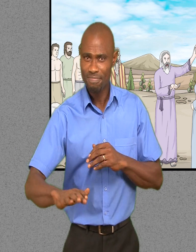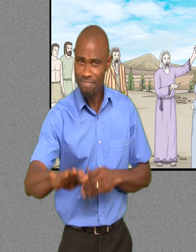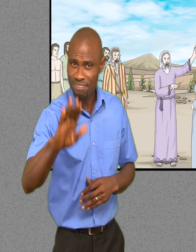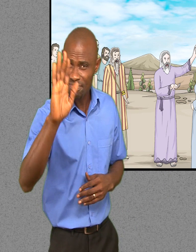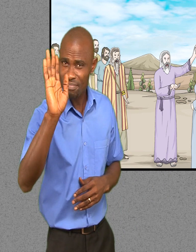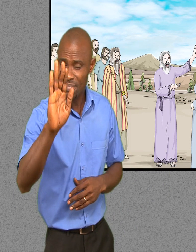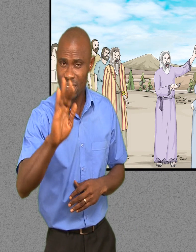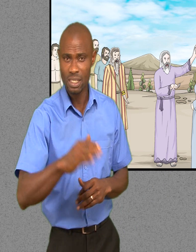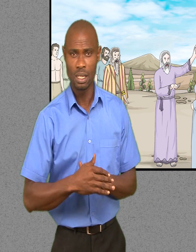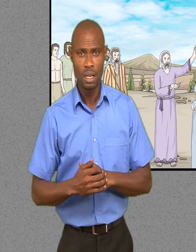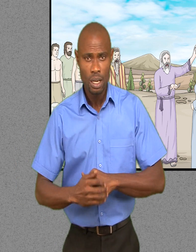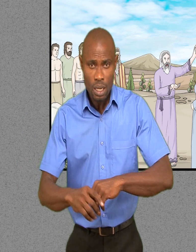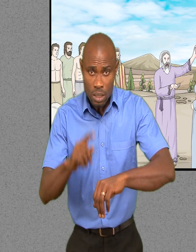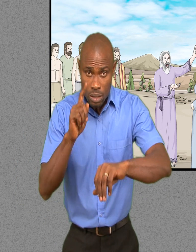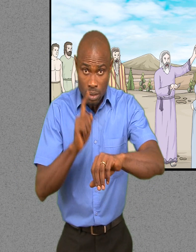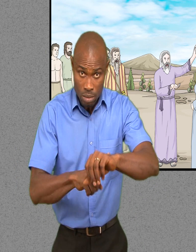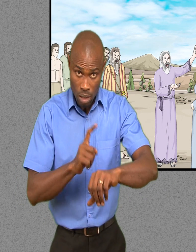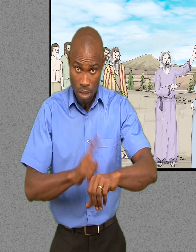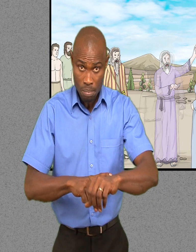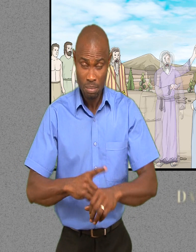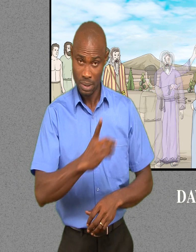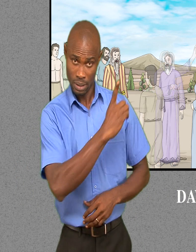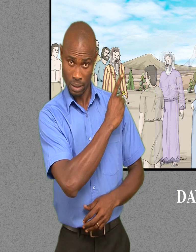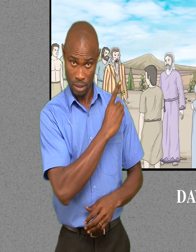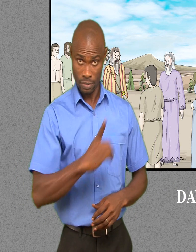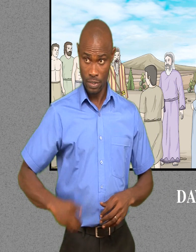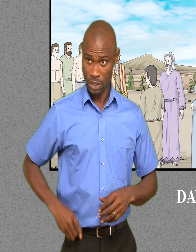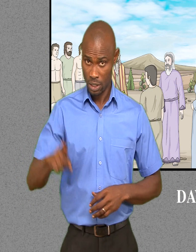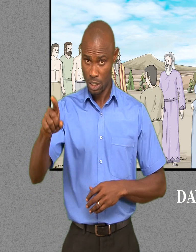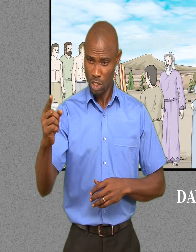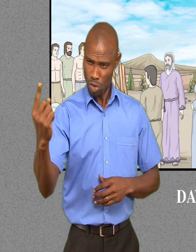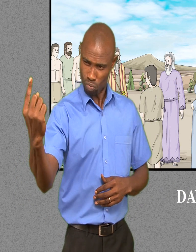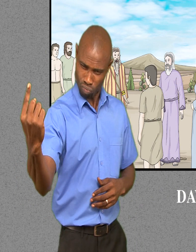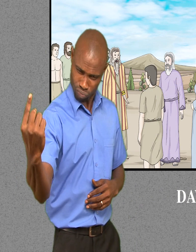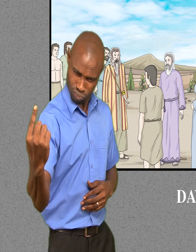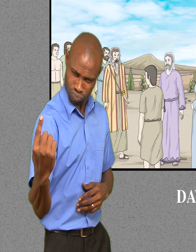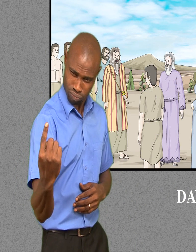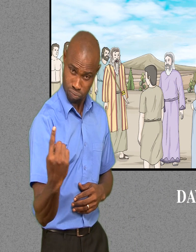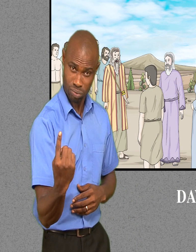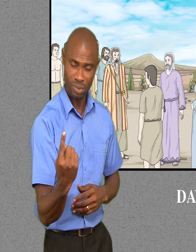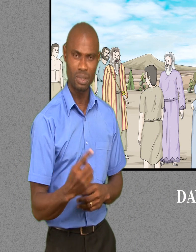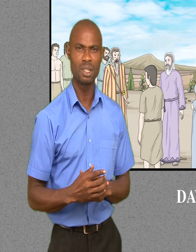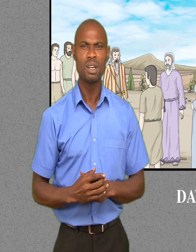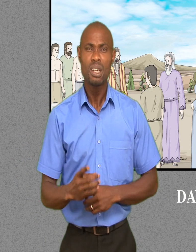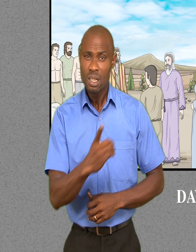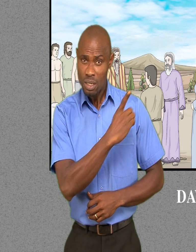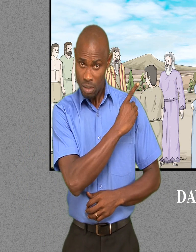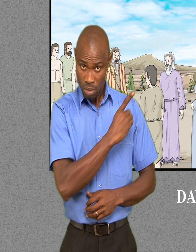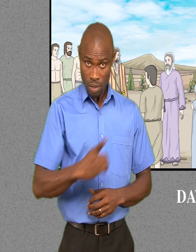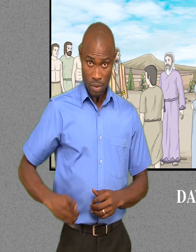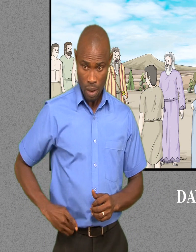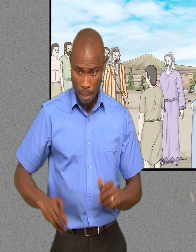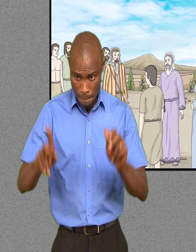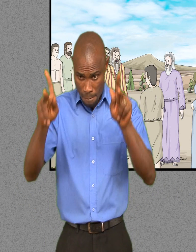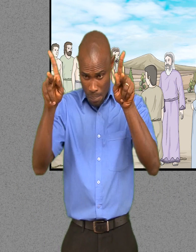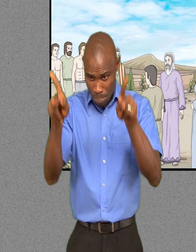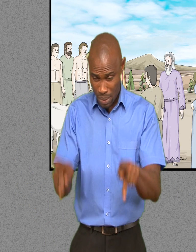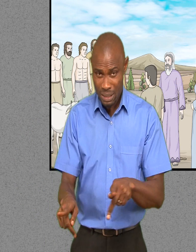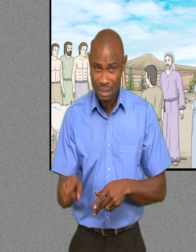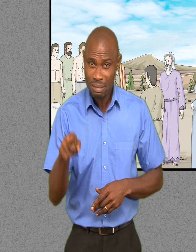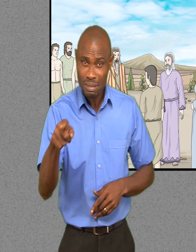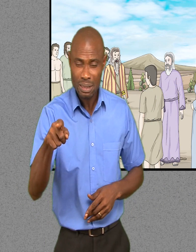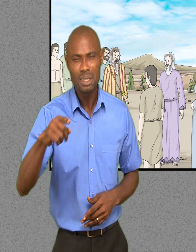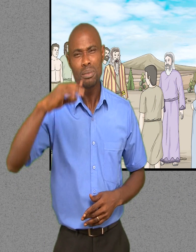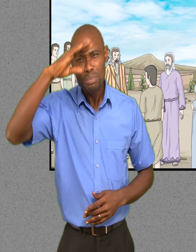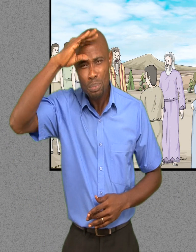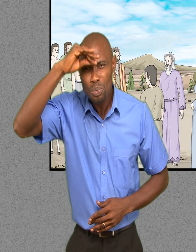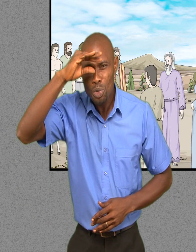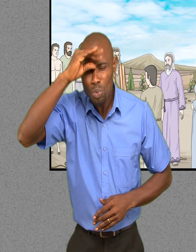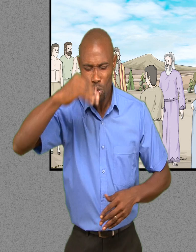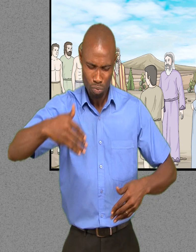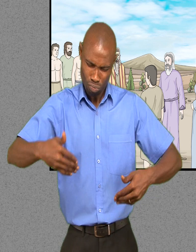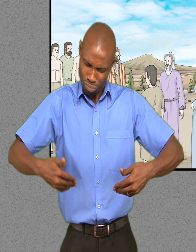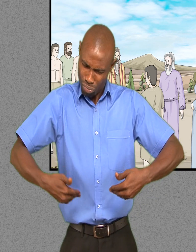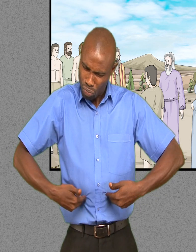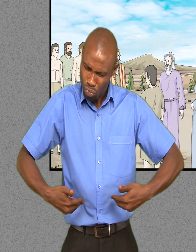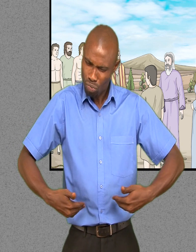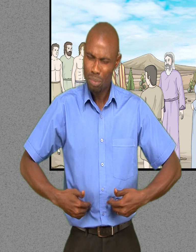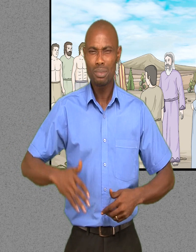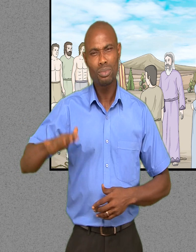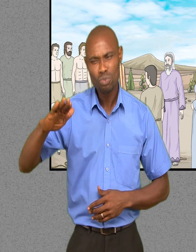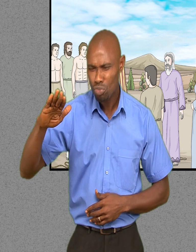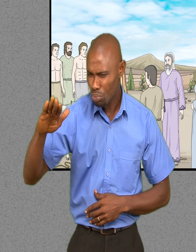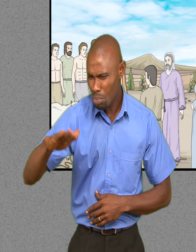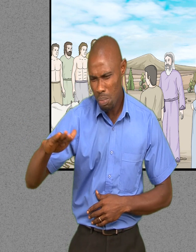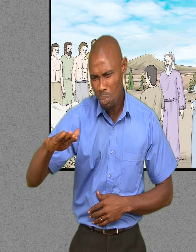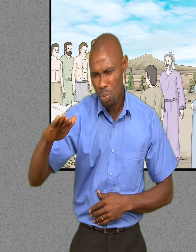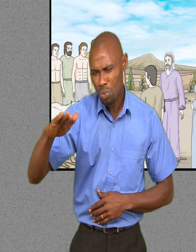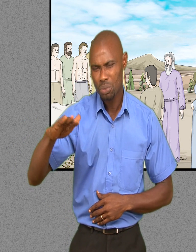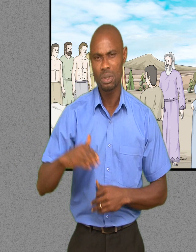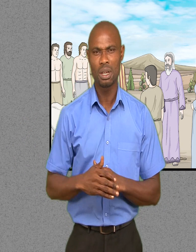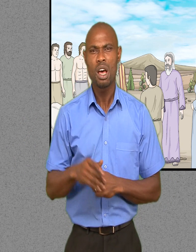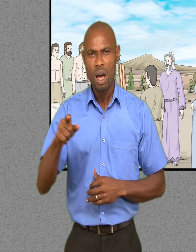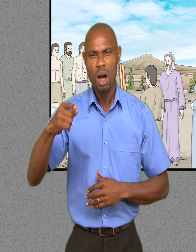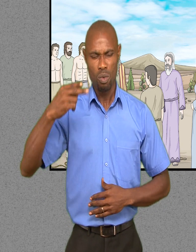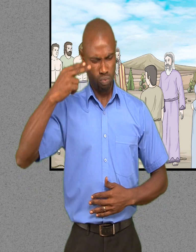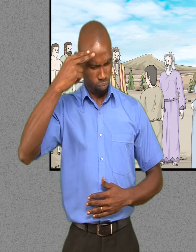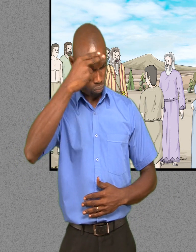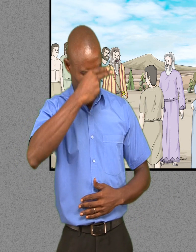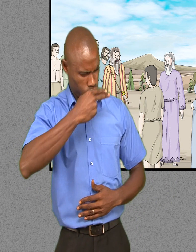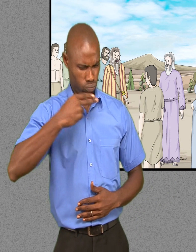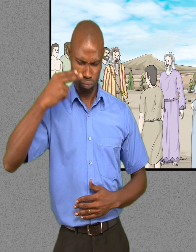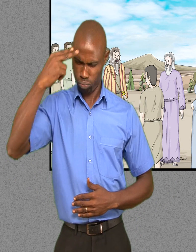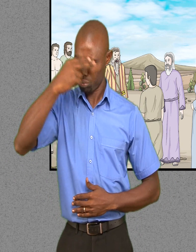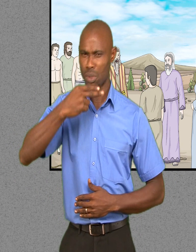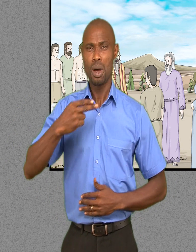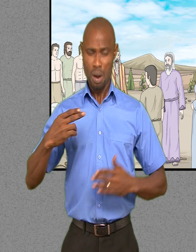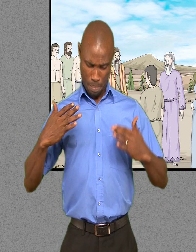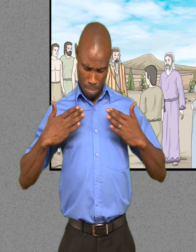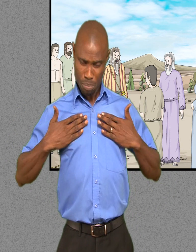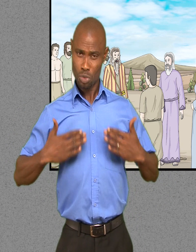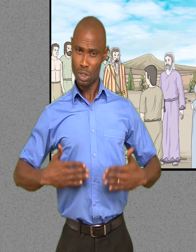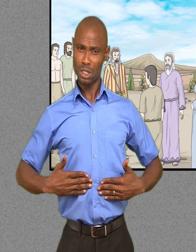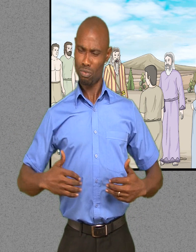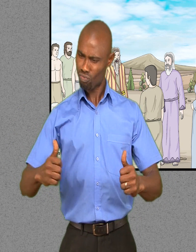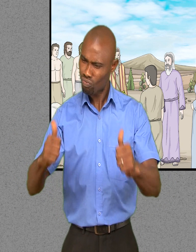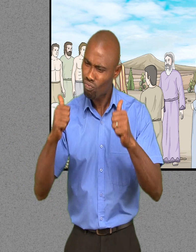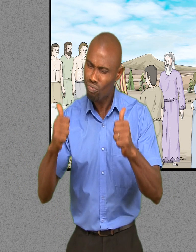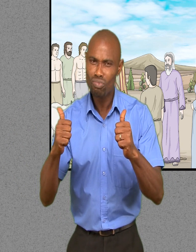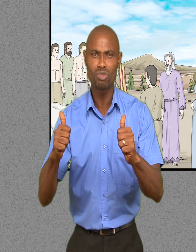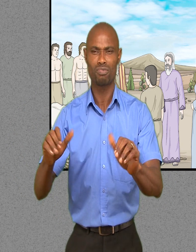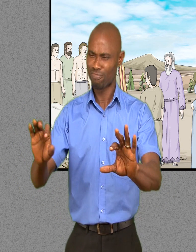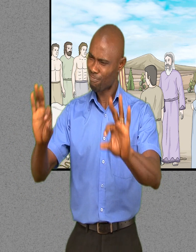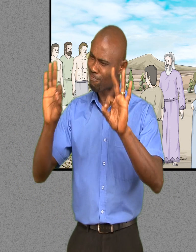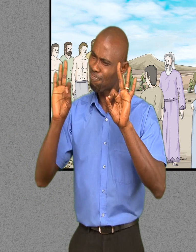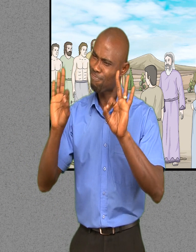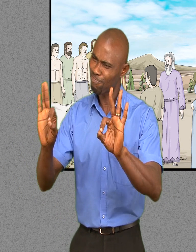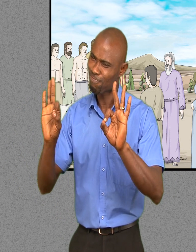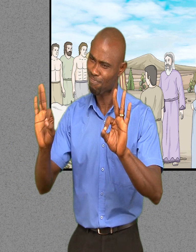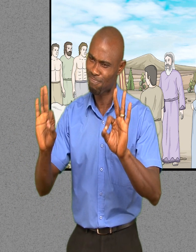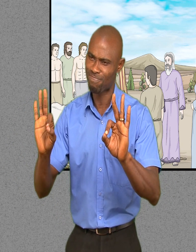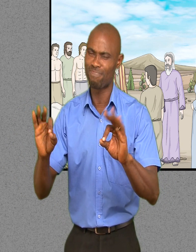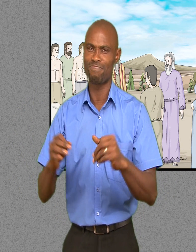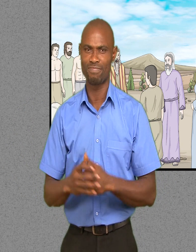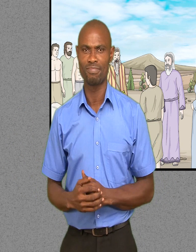So Jesse sent for his youngest son and brought him in.